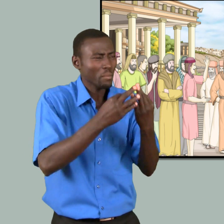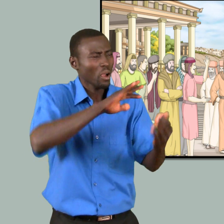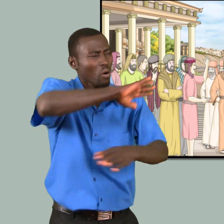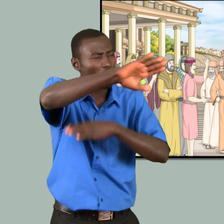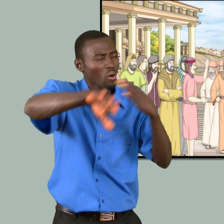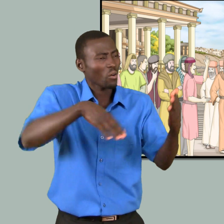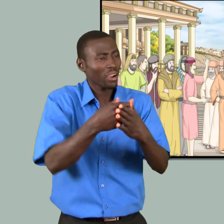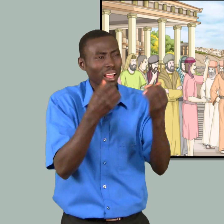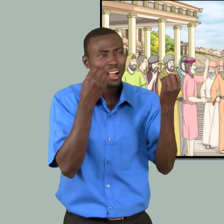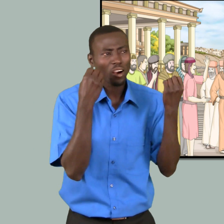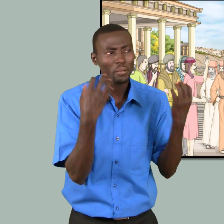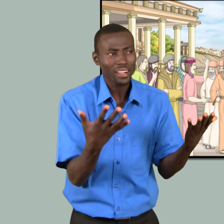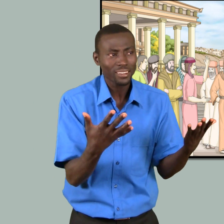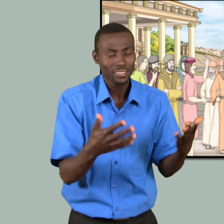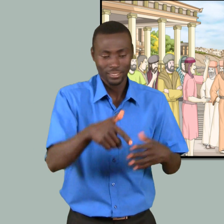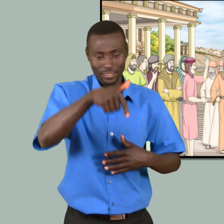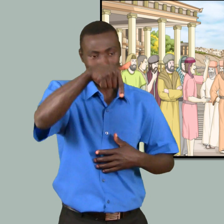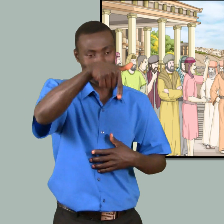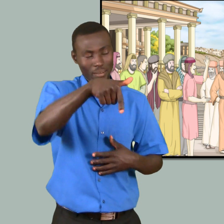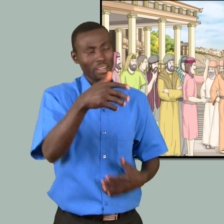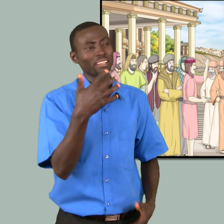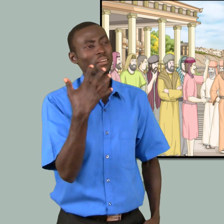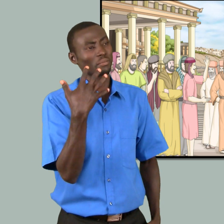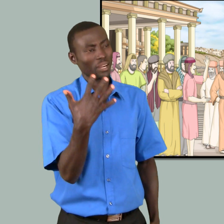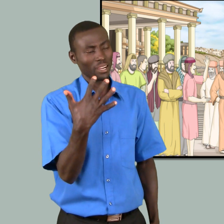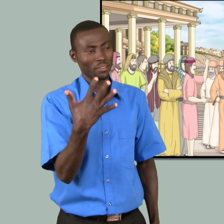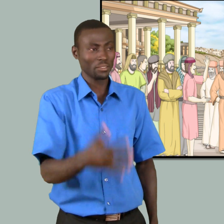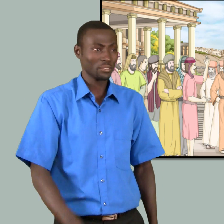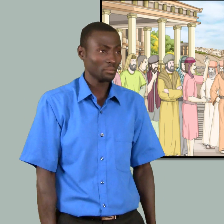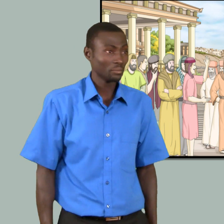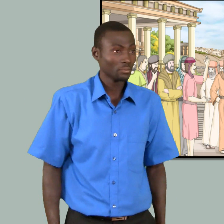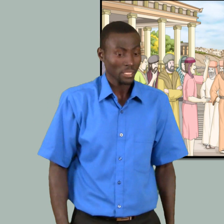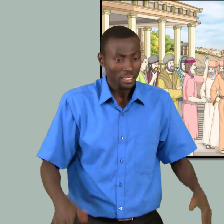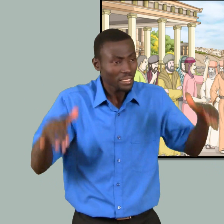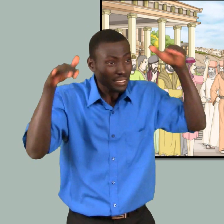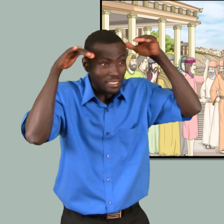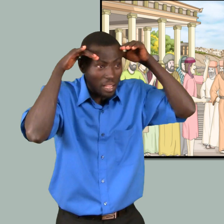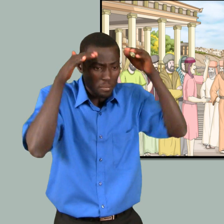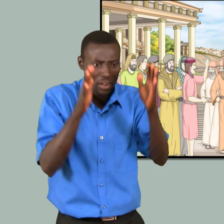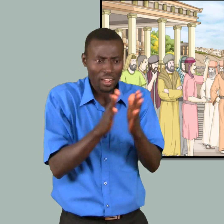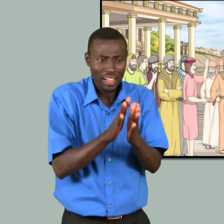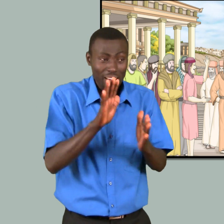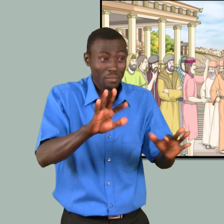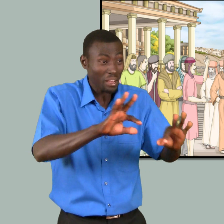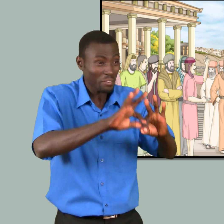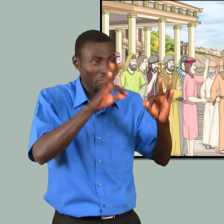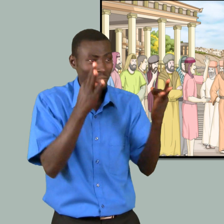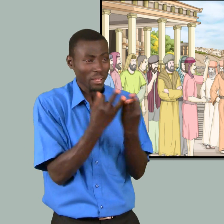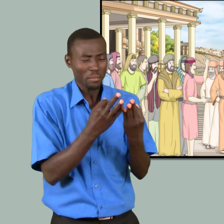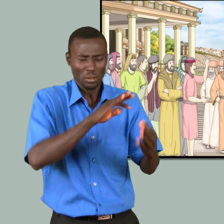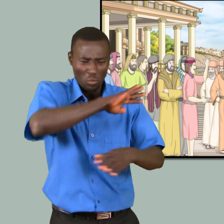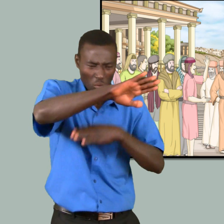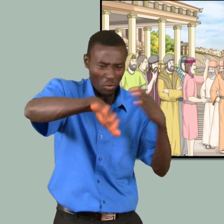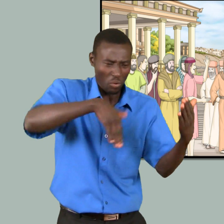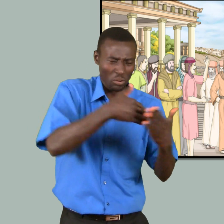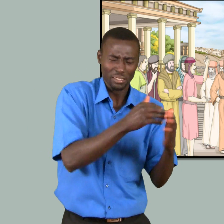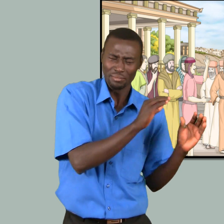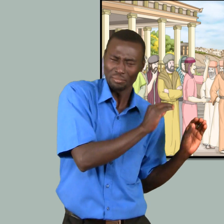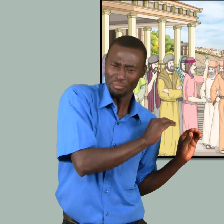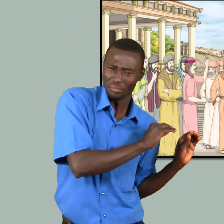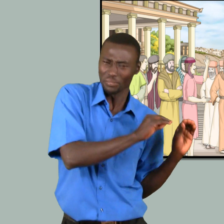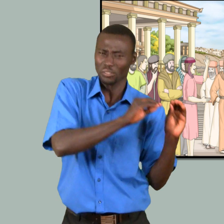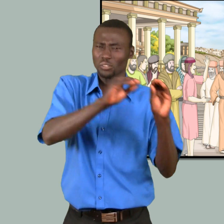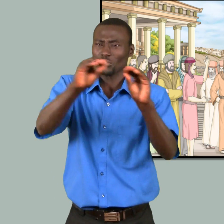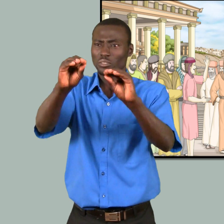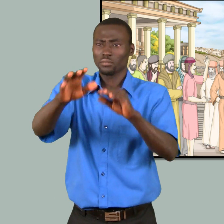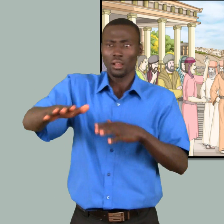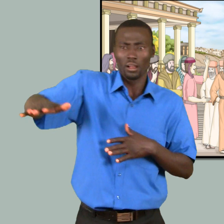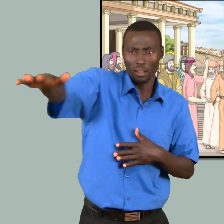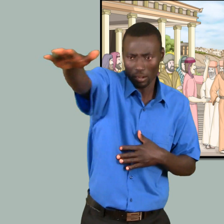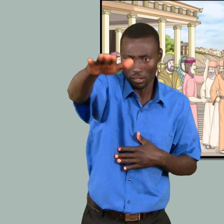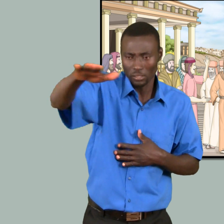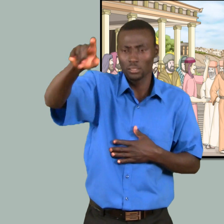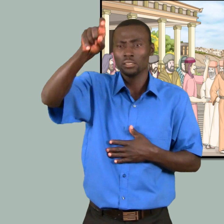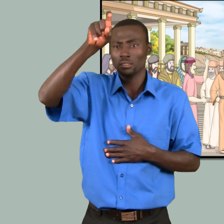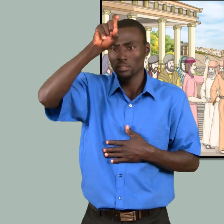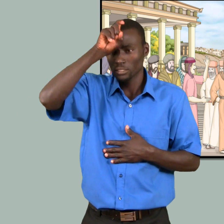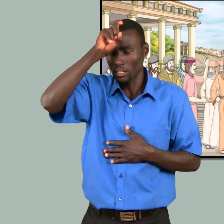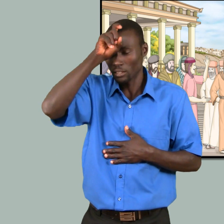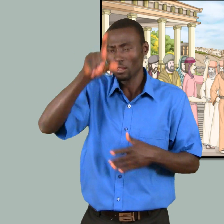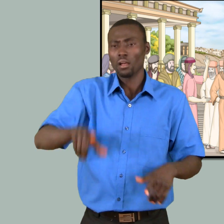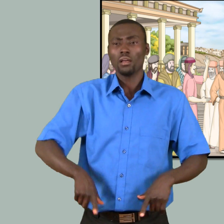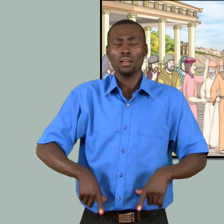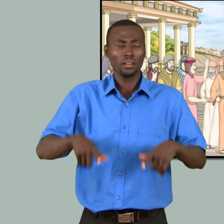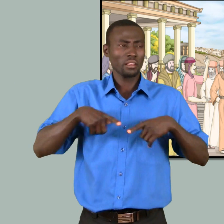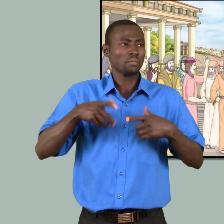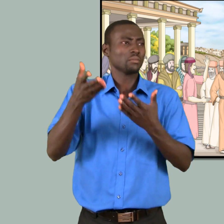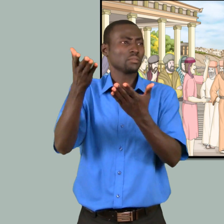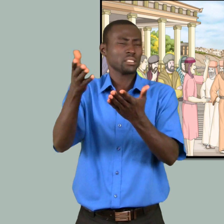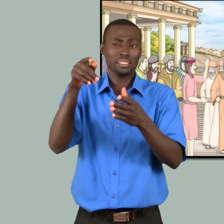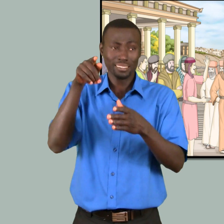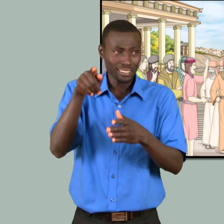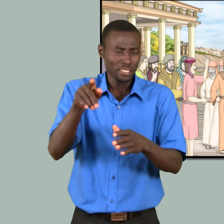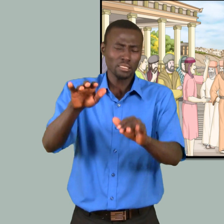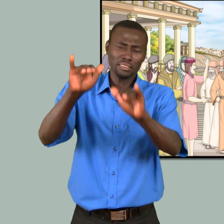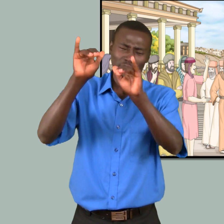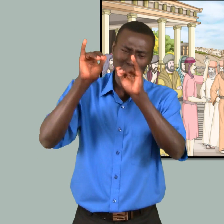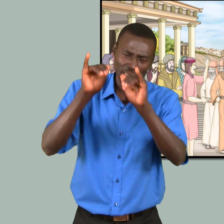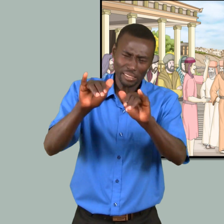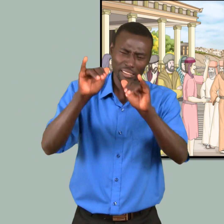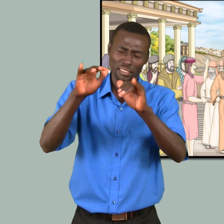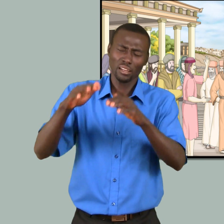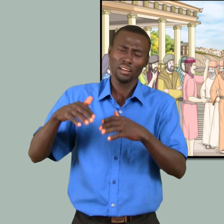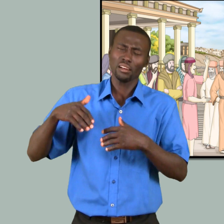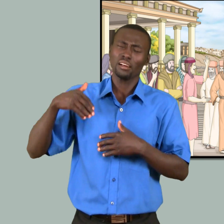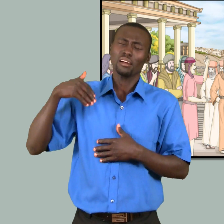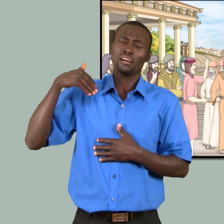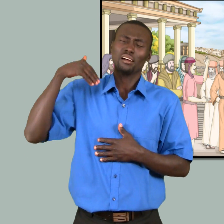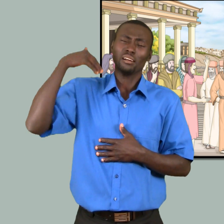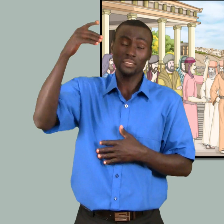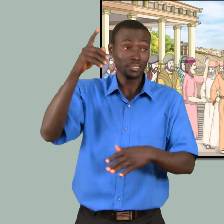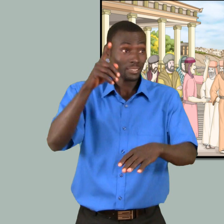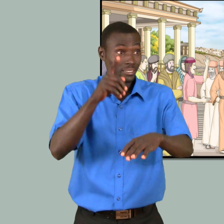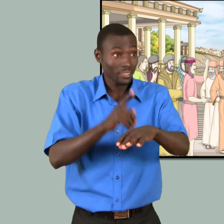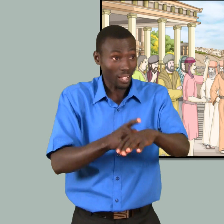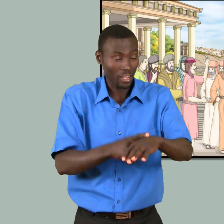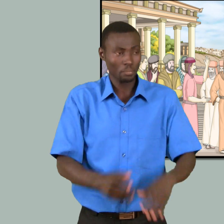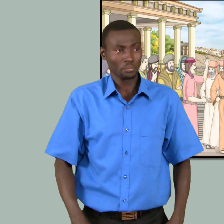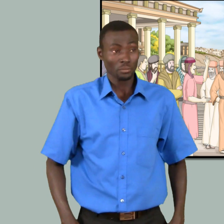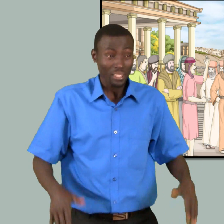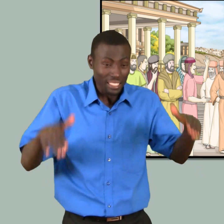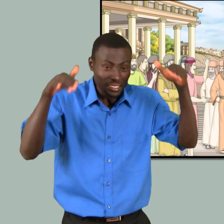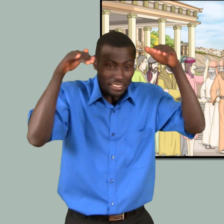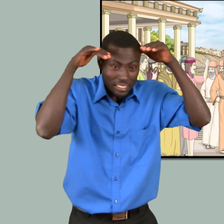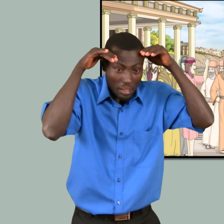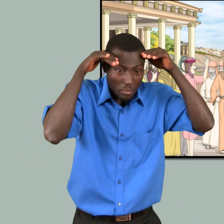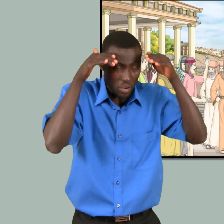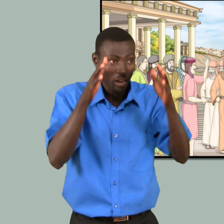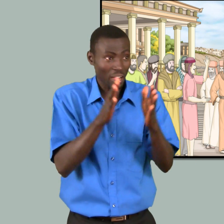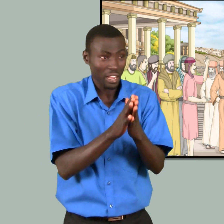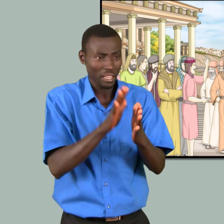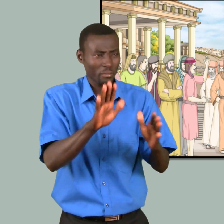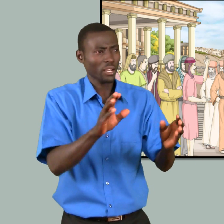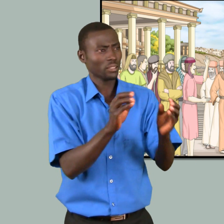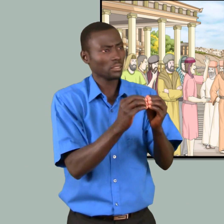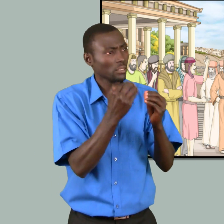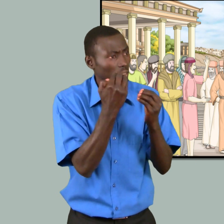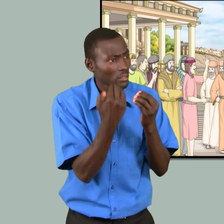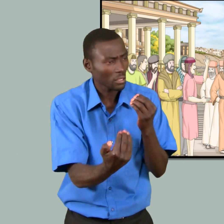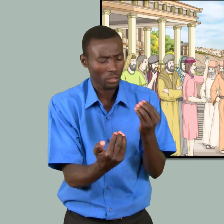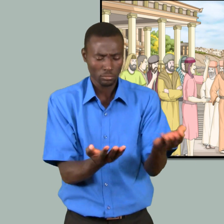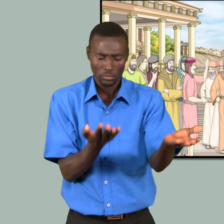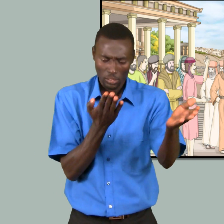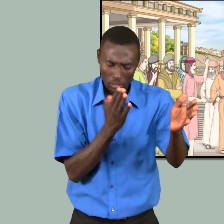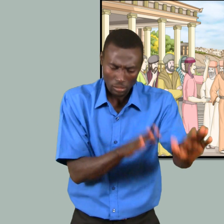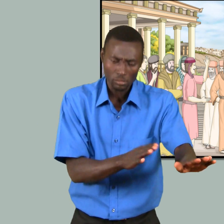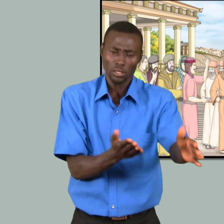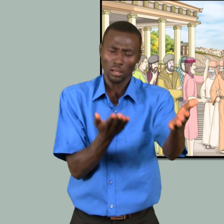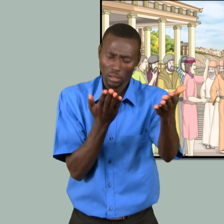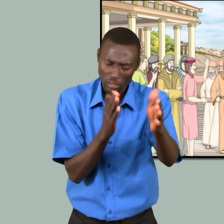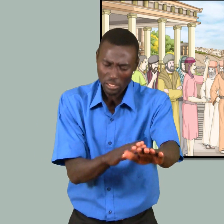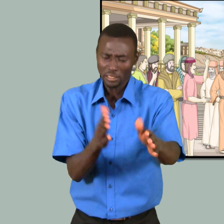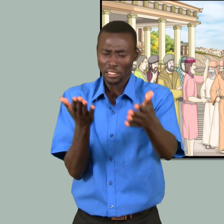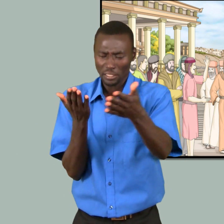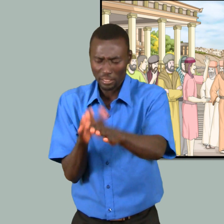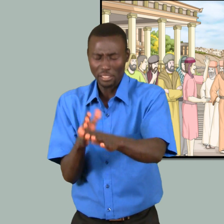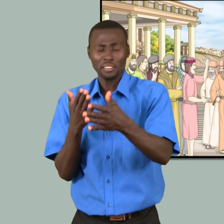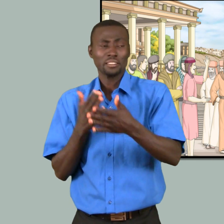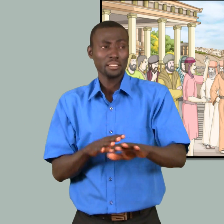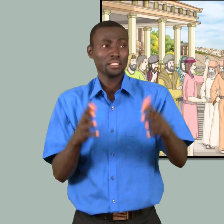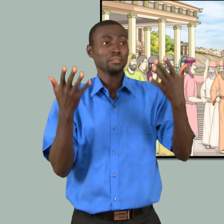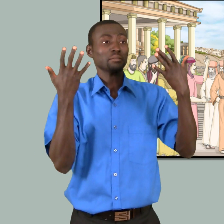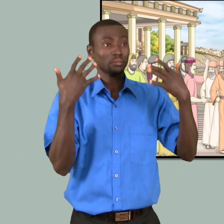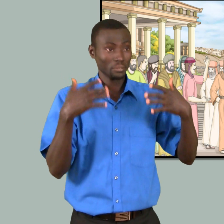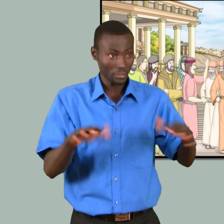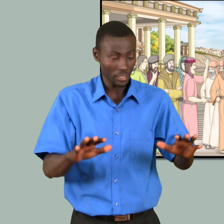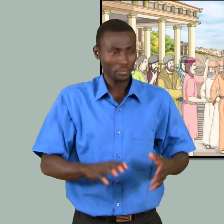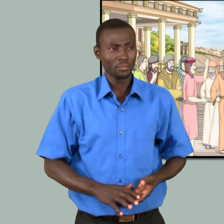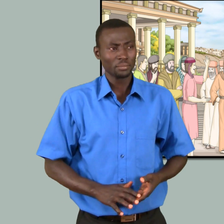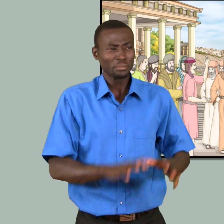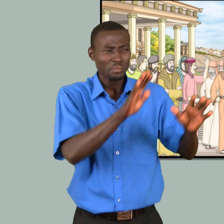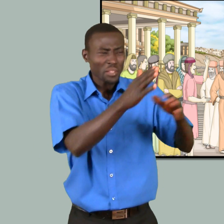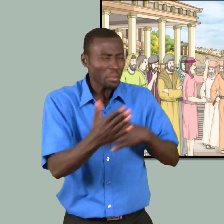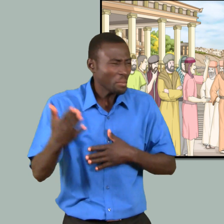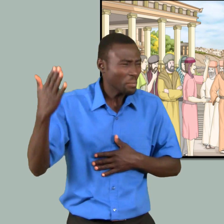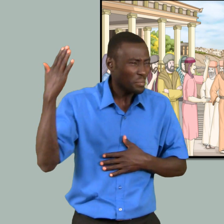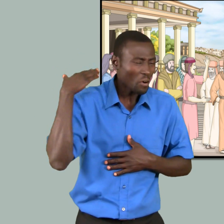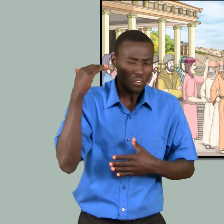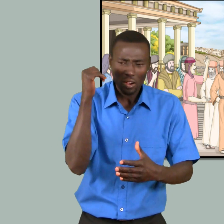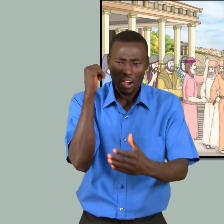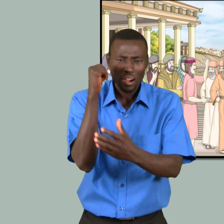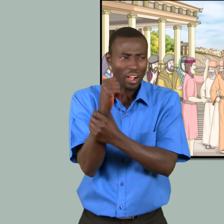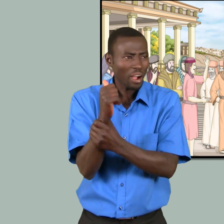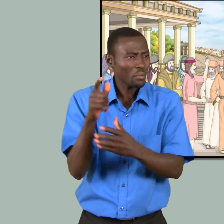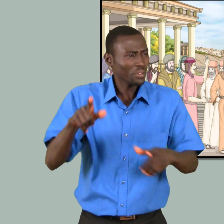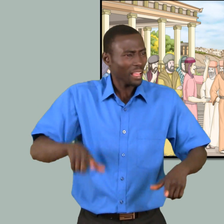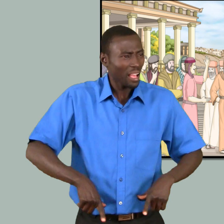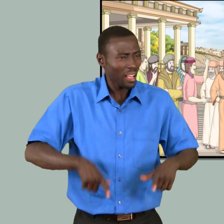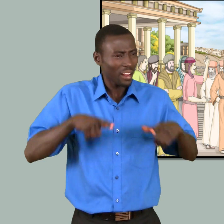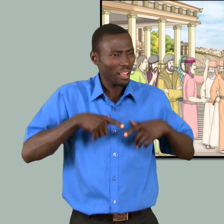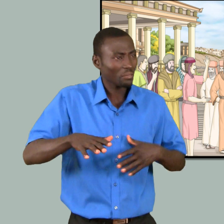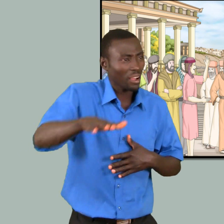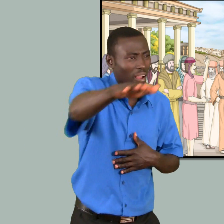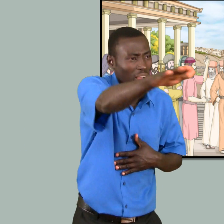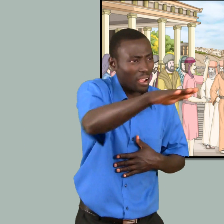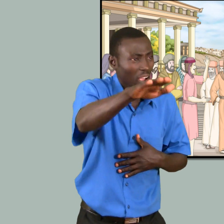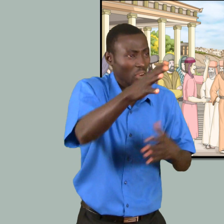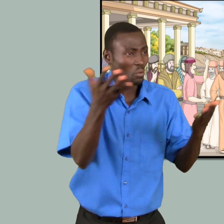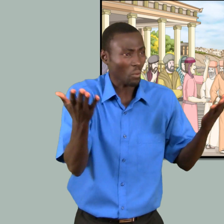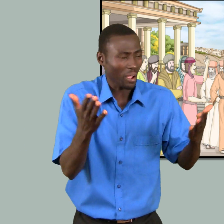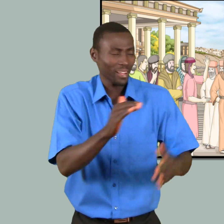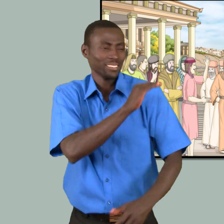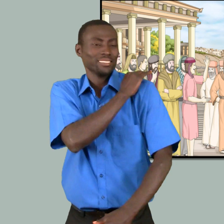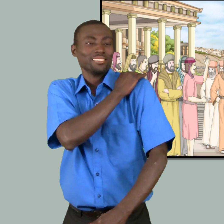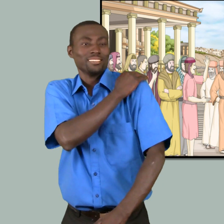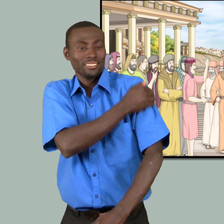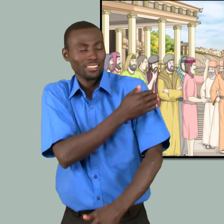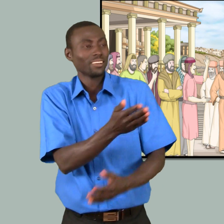So Jacob went down to Egypt, where he and our fathers died.